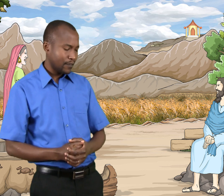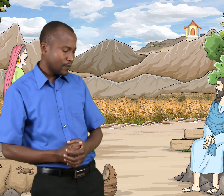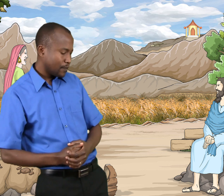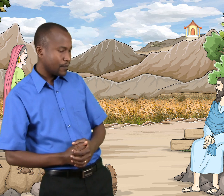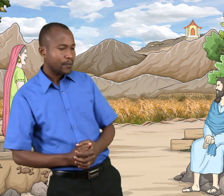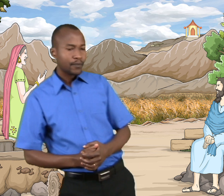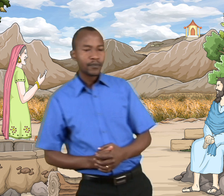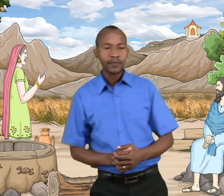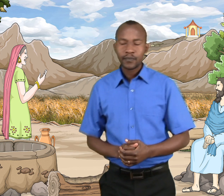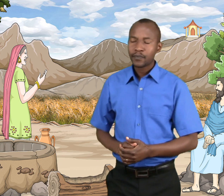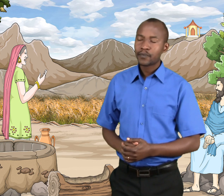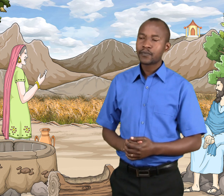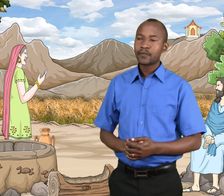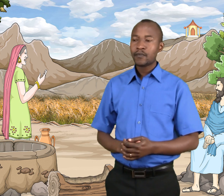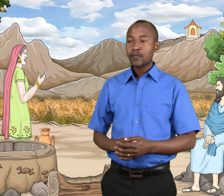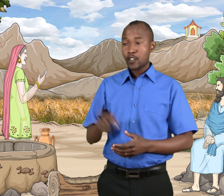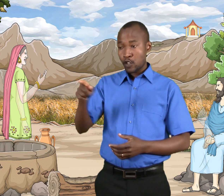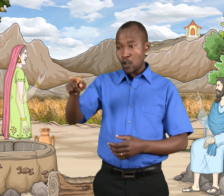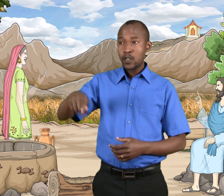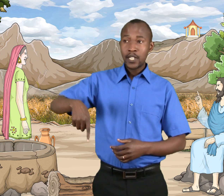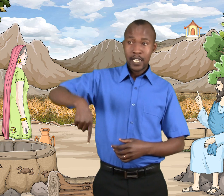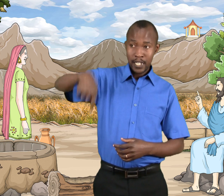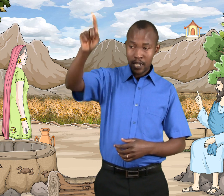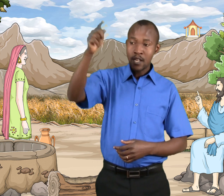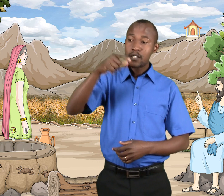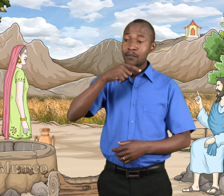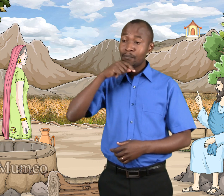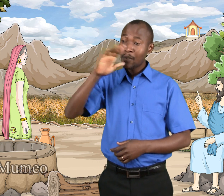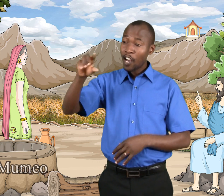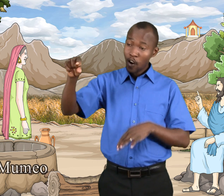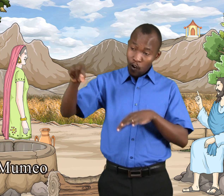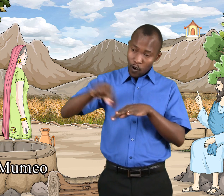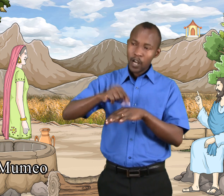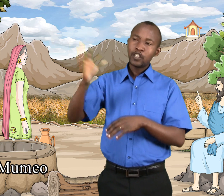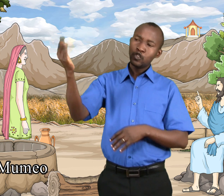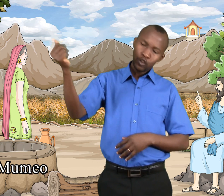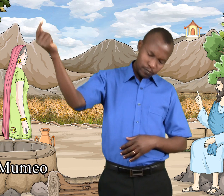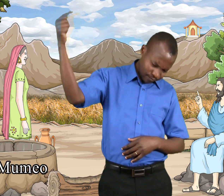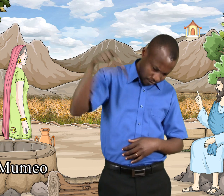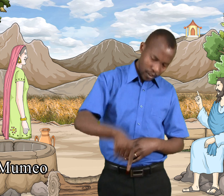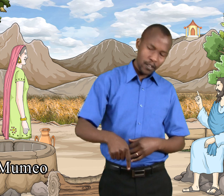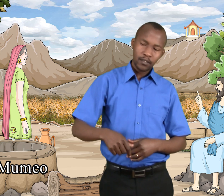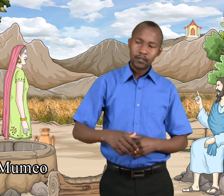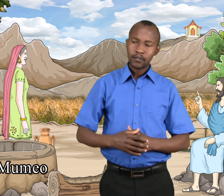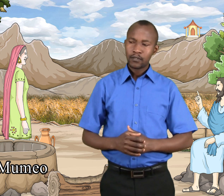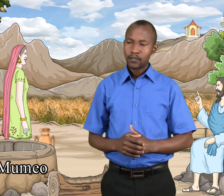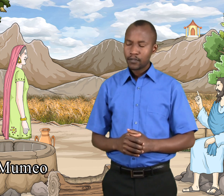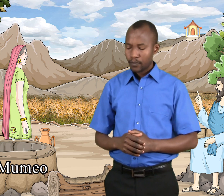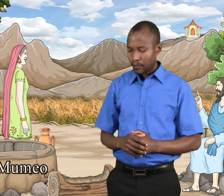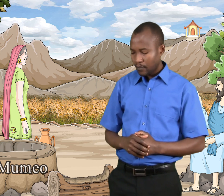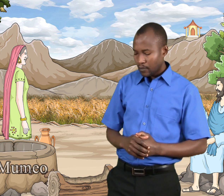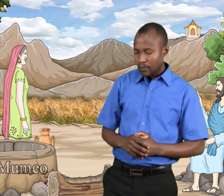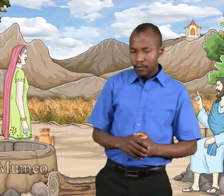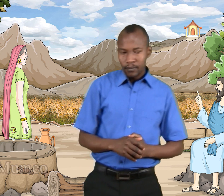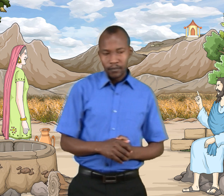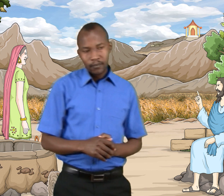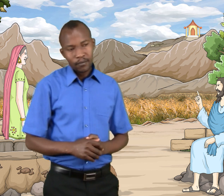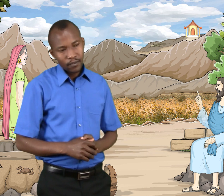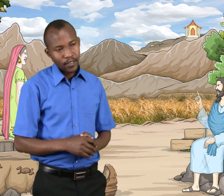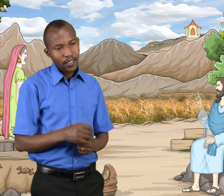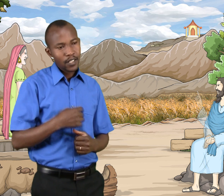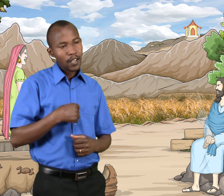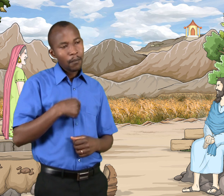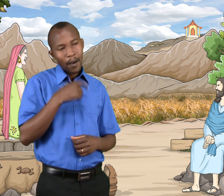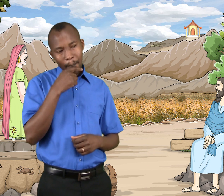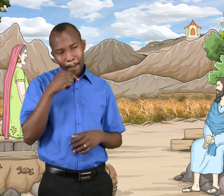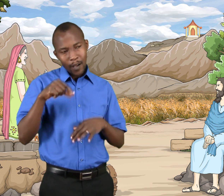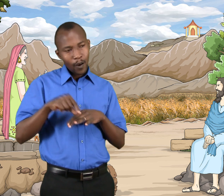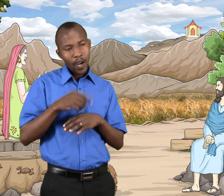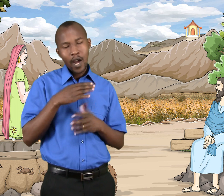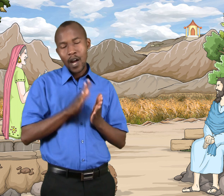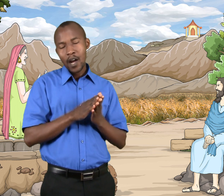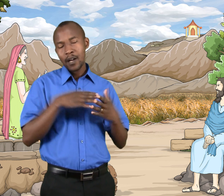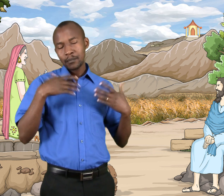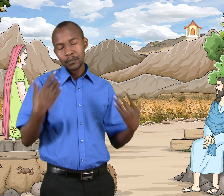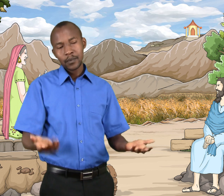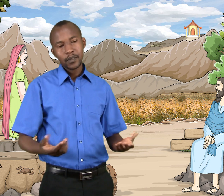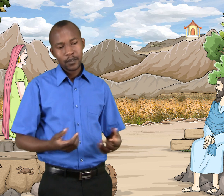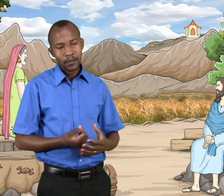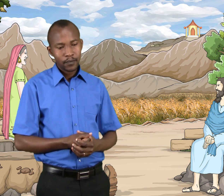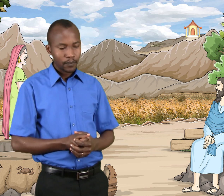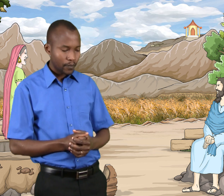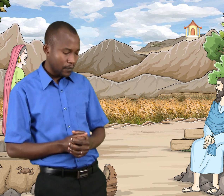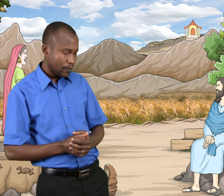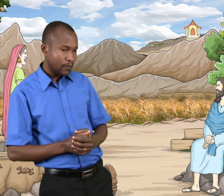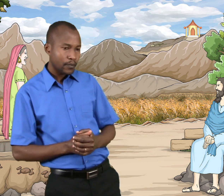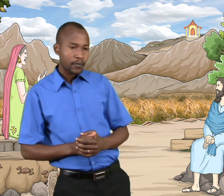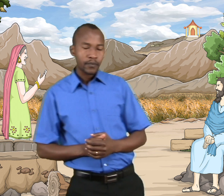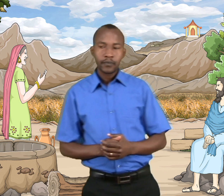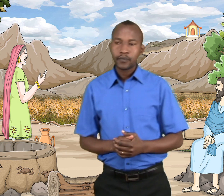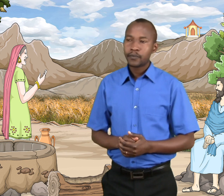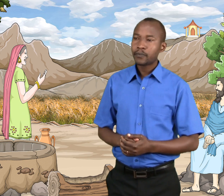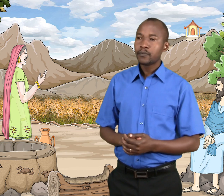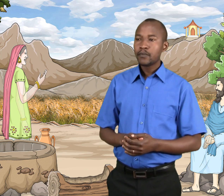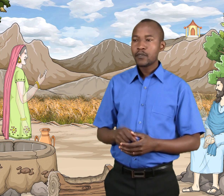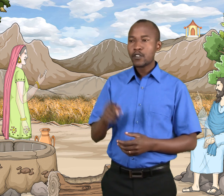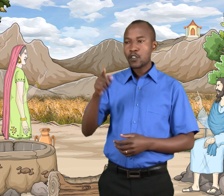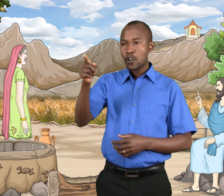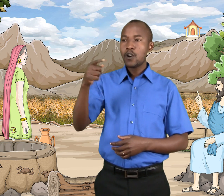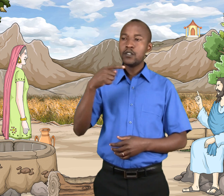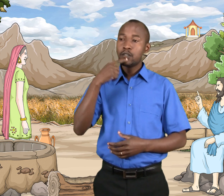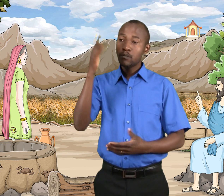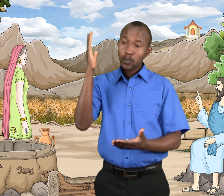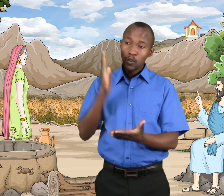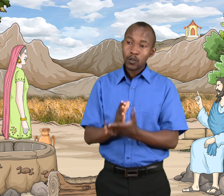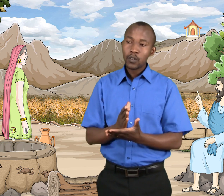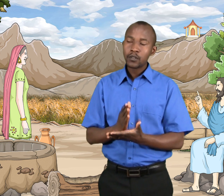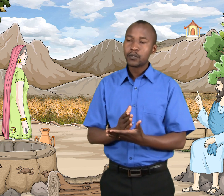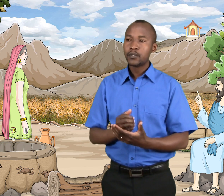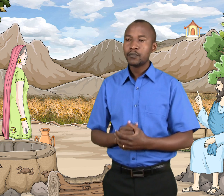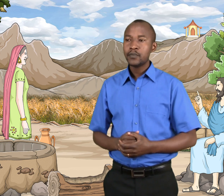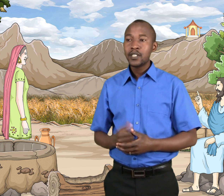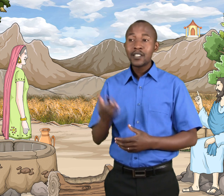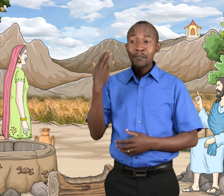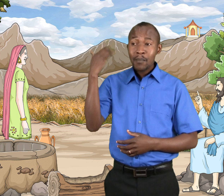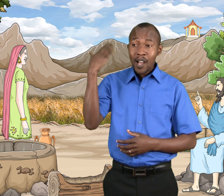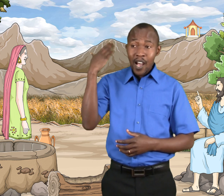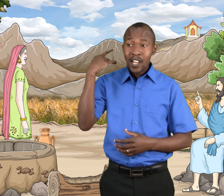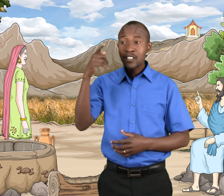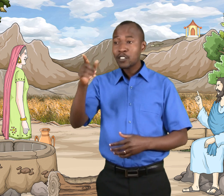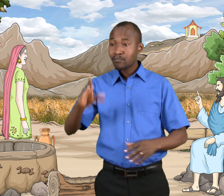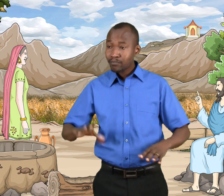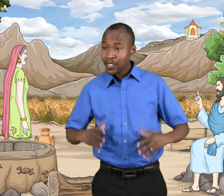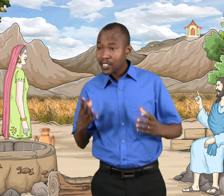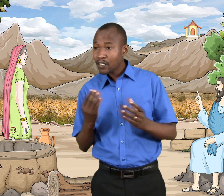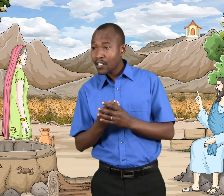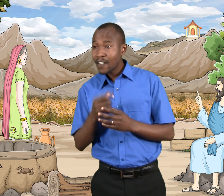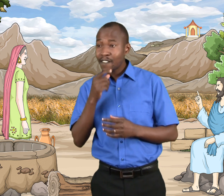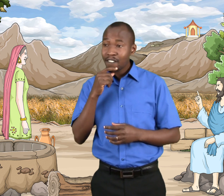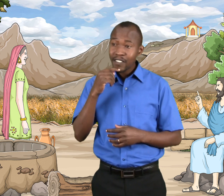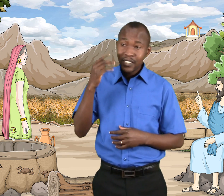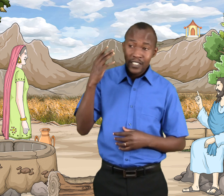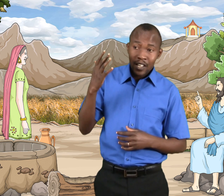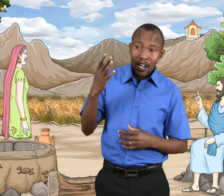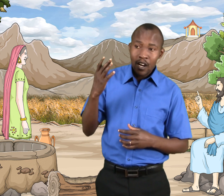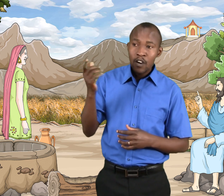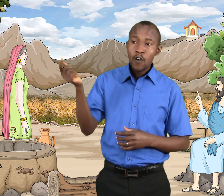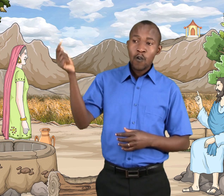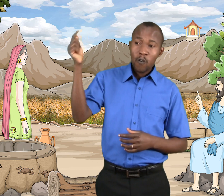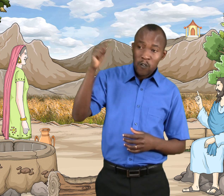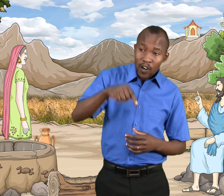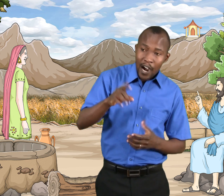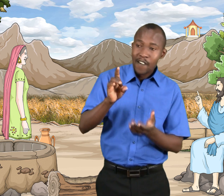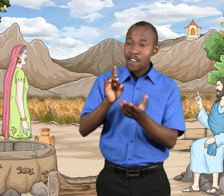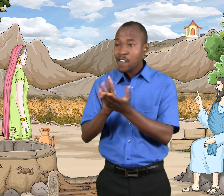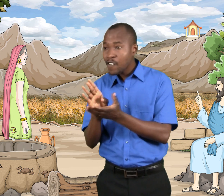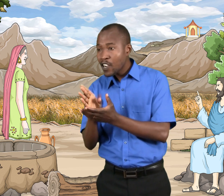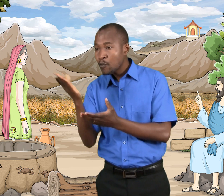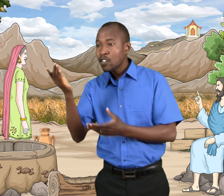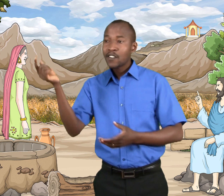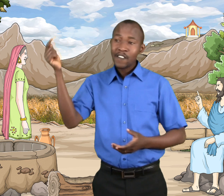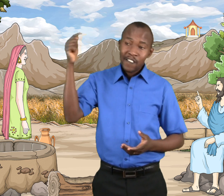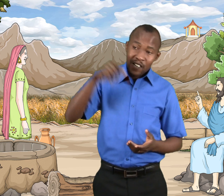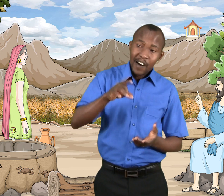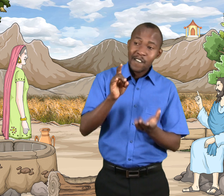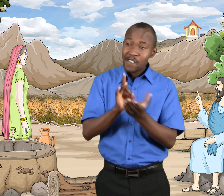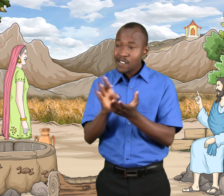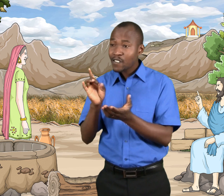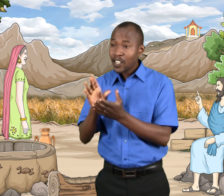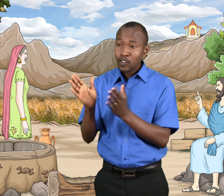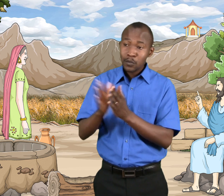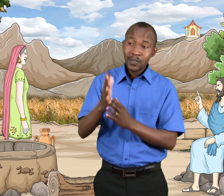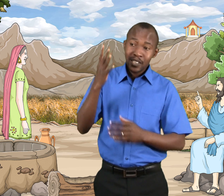Jesus told her, “Go, call your husband and come back.” “I have no husband,” the woman replied. Jesus said to her, “You are correct to say that you have no husband.